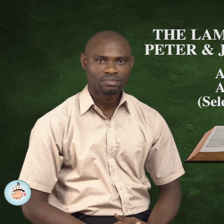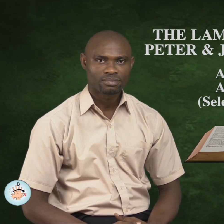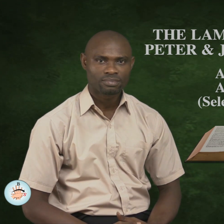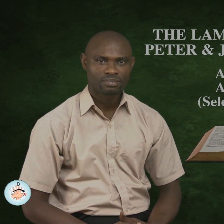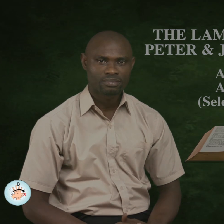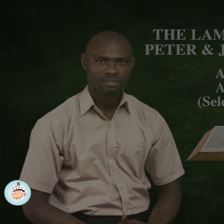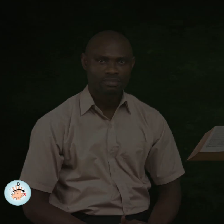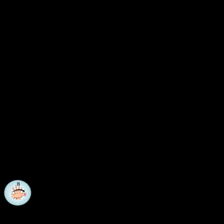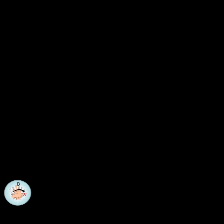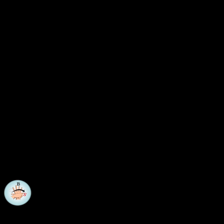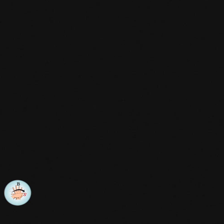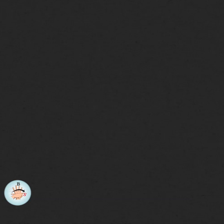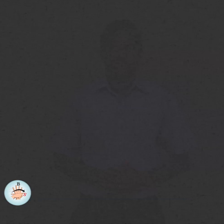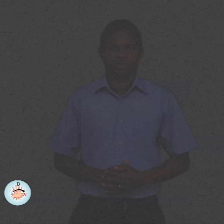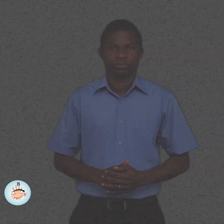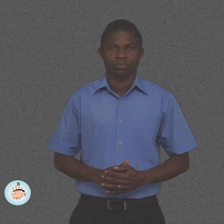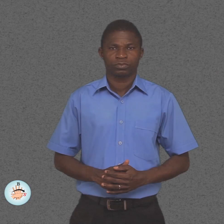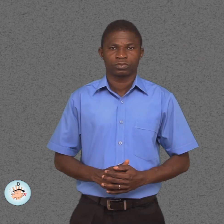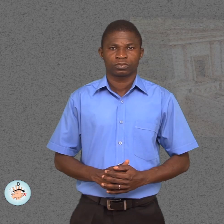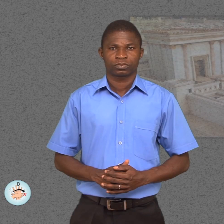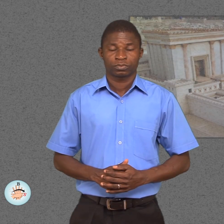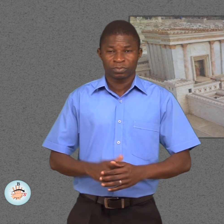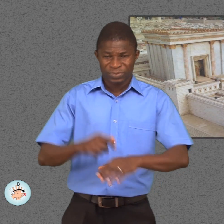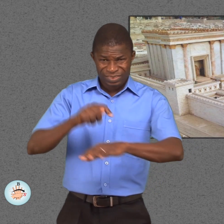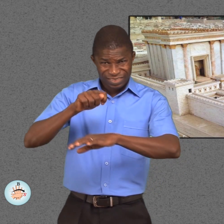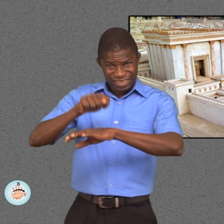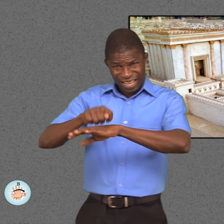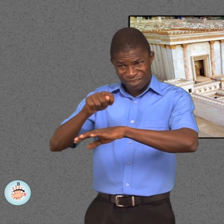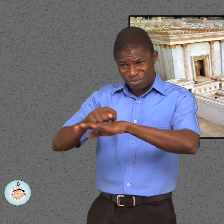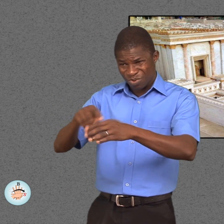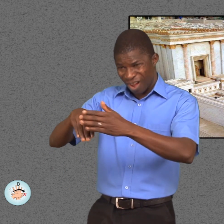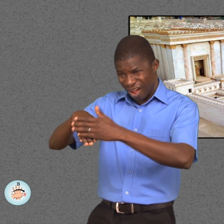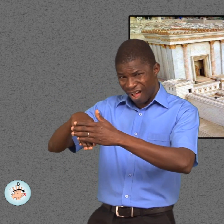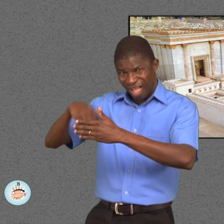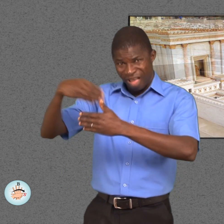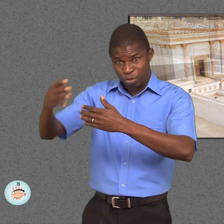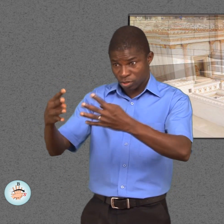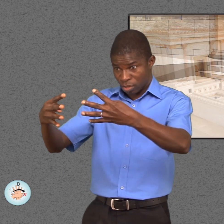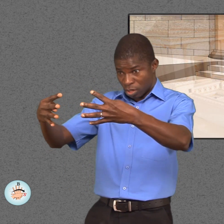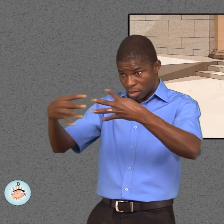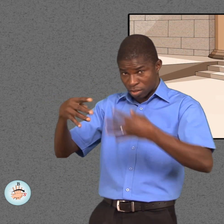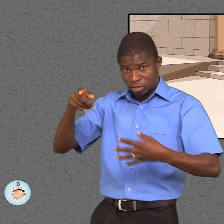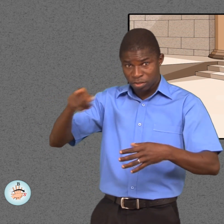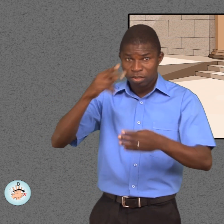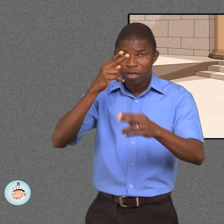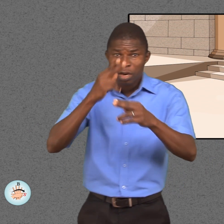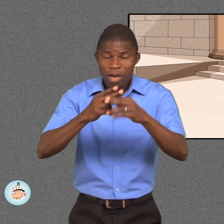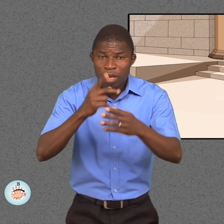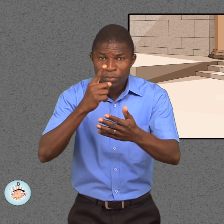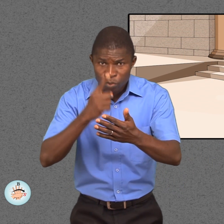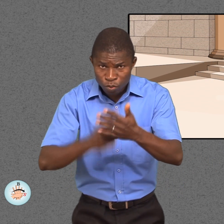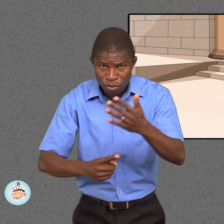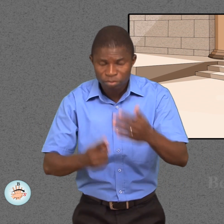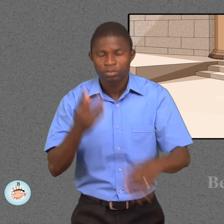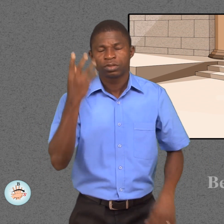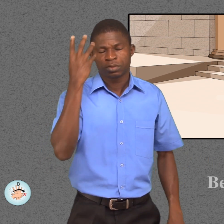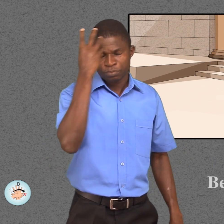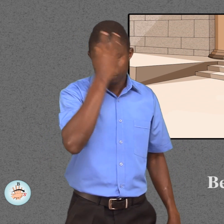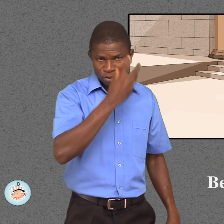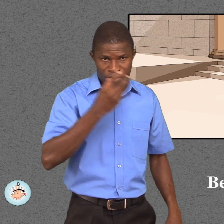One afternoon Peter and John were going up to the temple at the hour of prayer, the ninth hour.